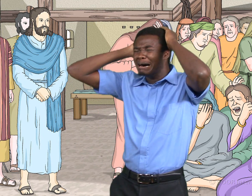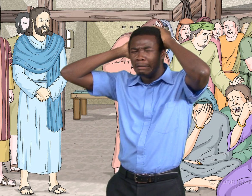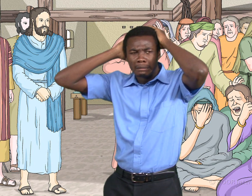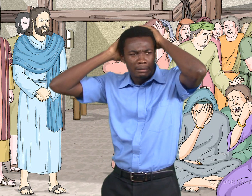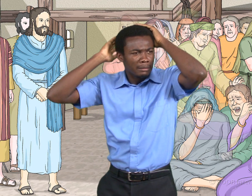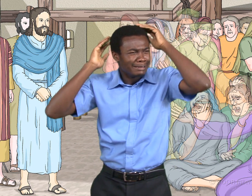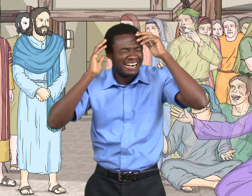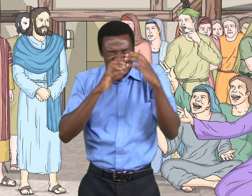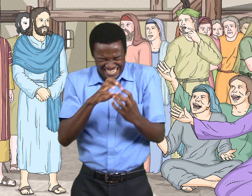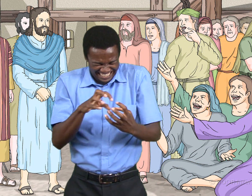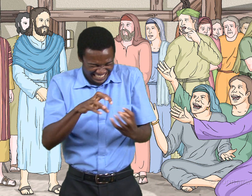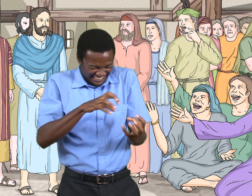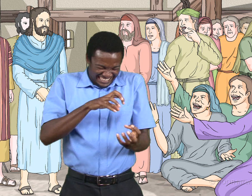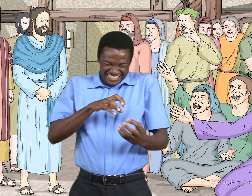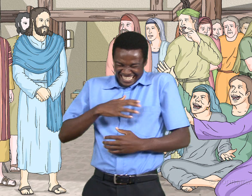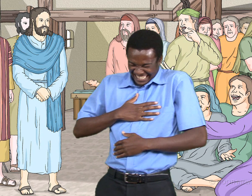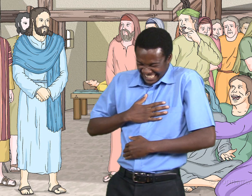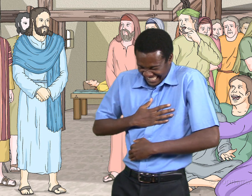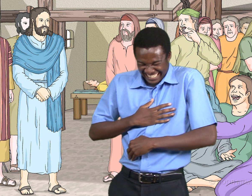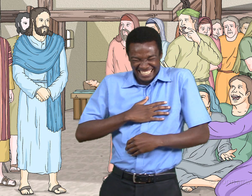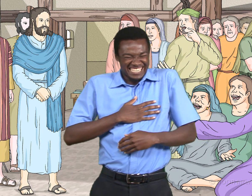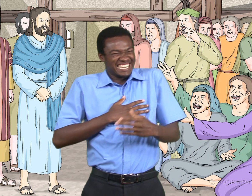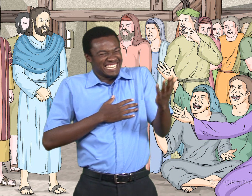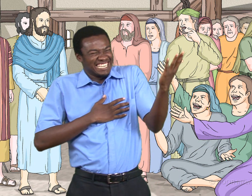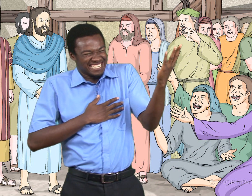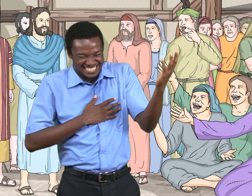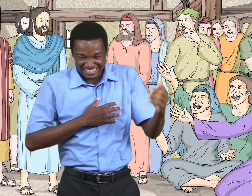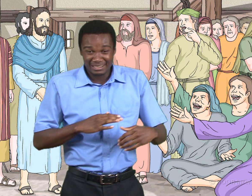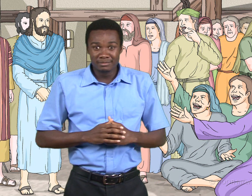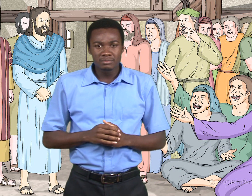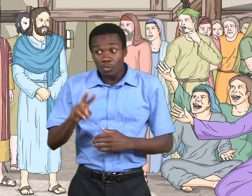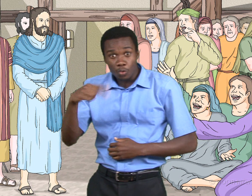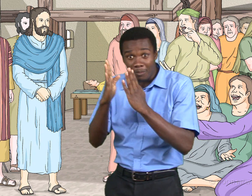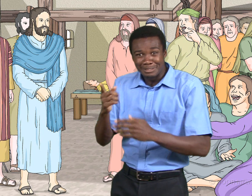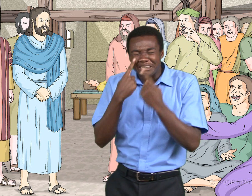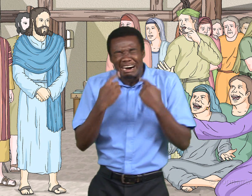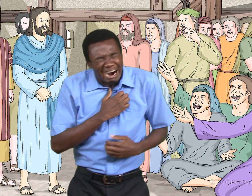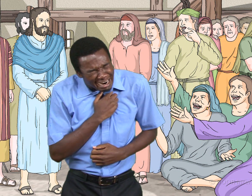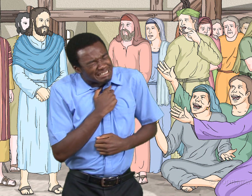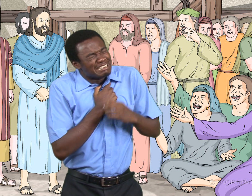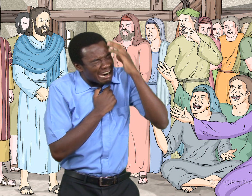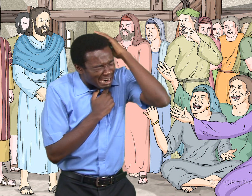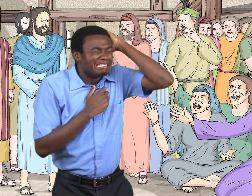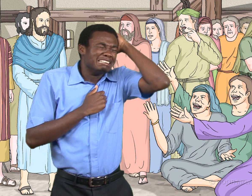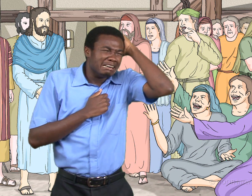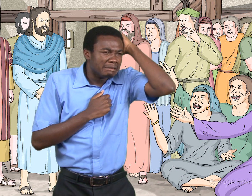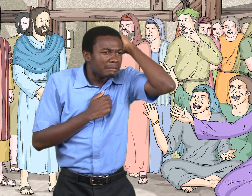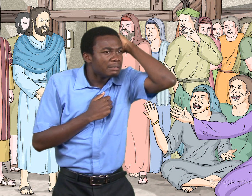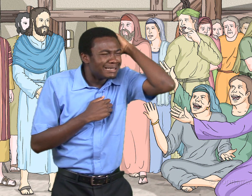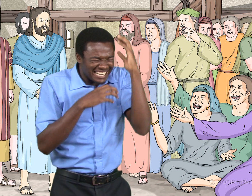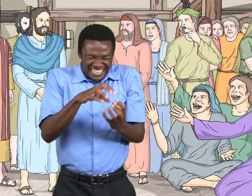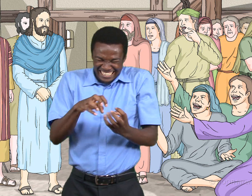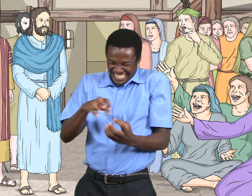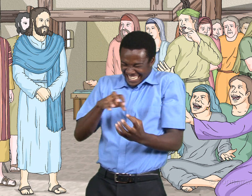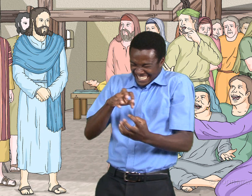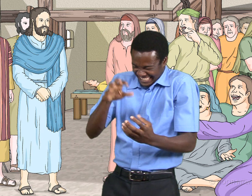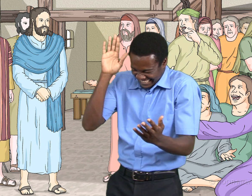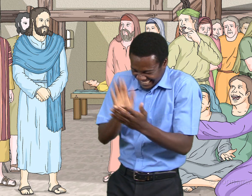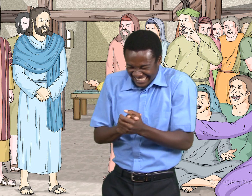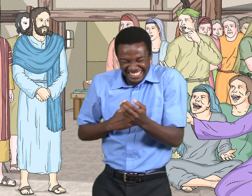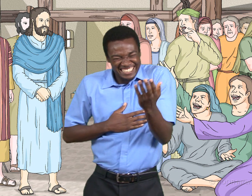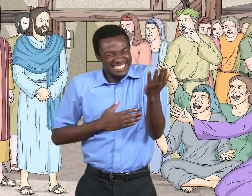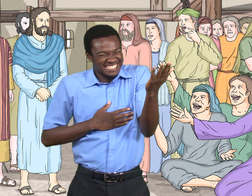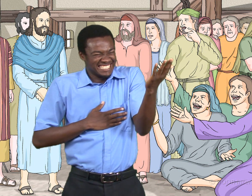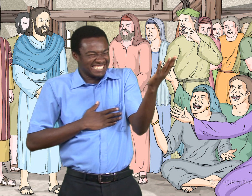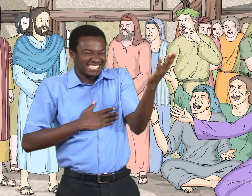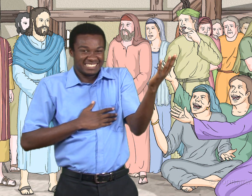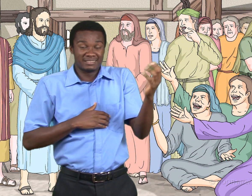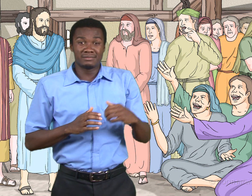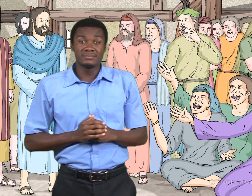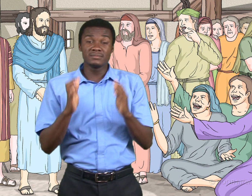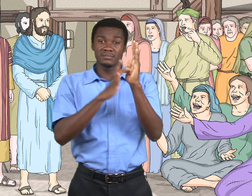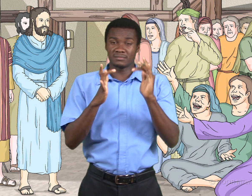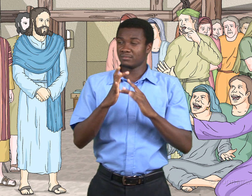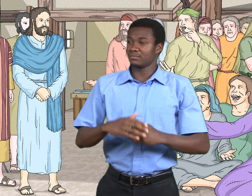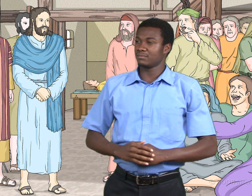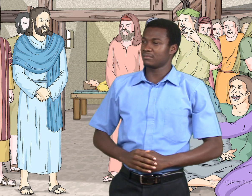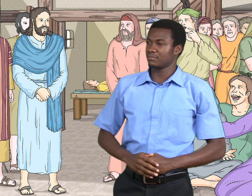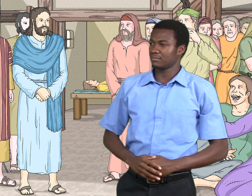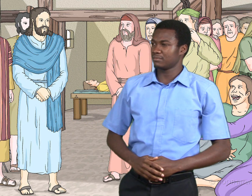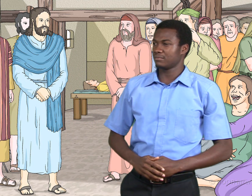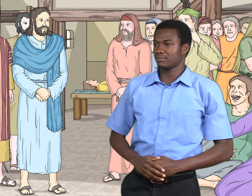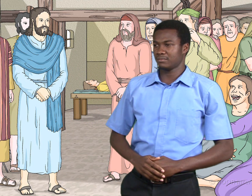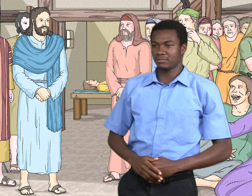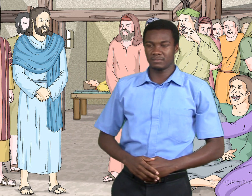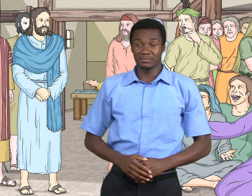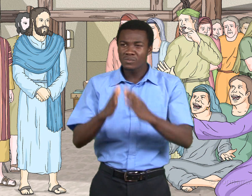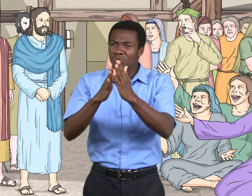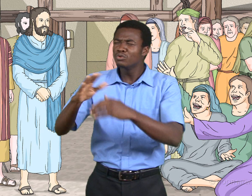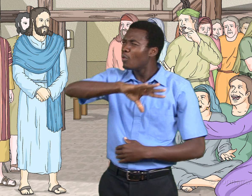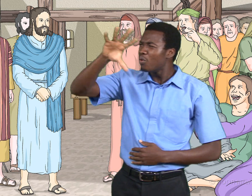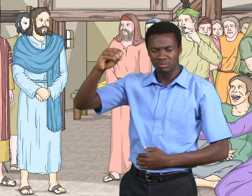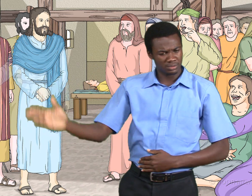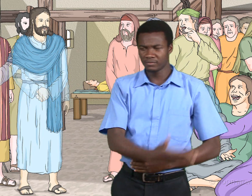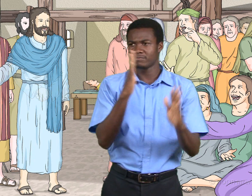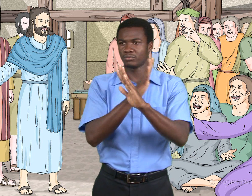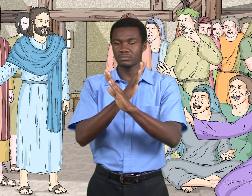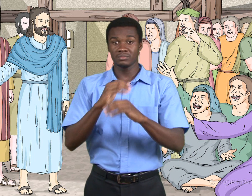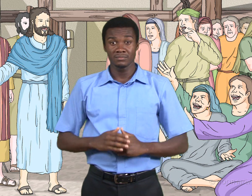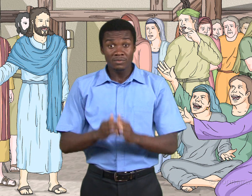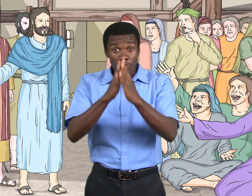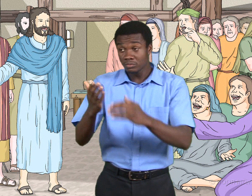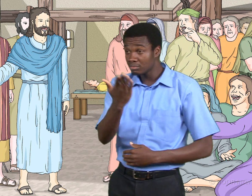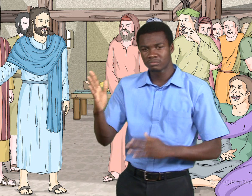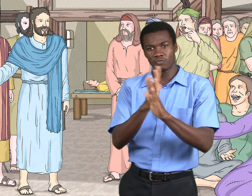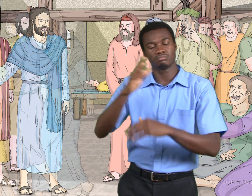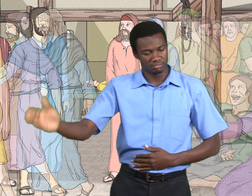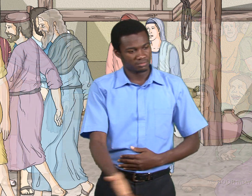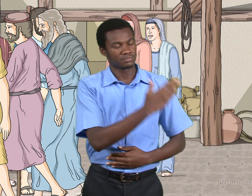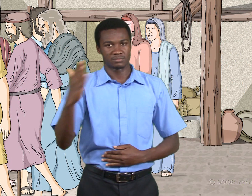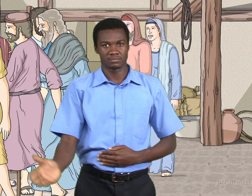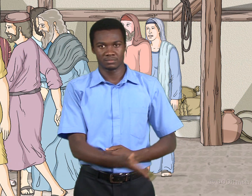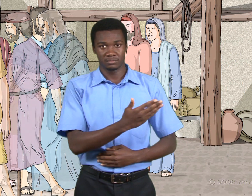And they laughed at Him.